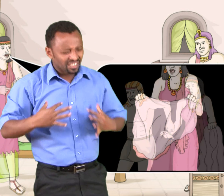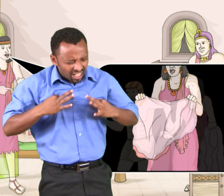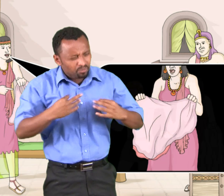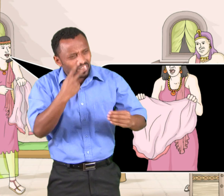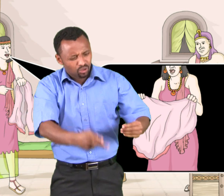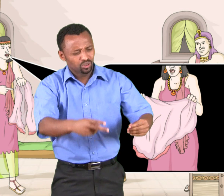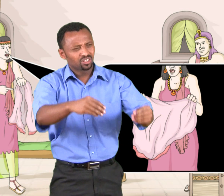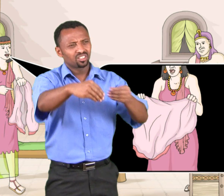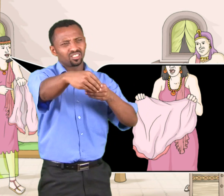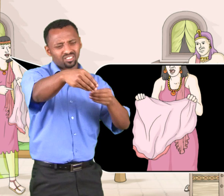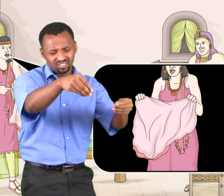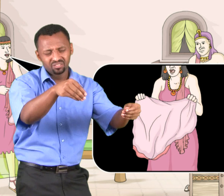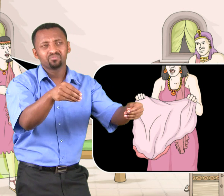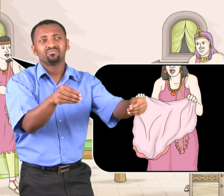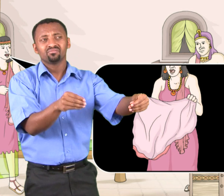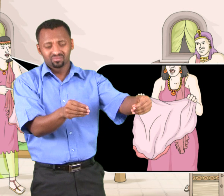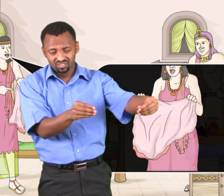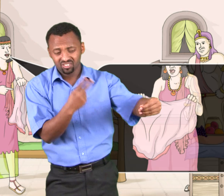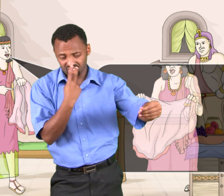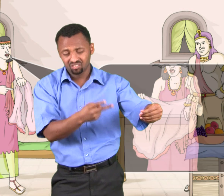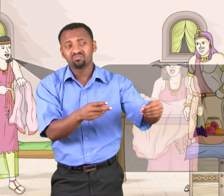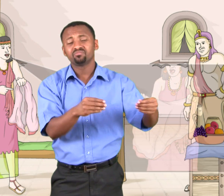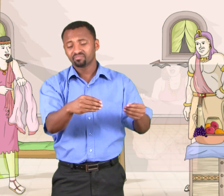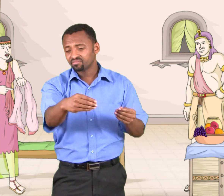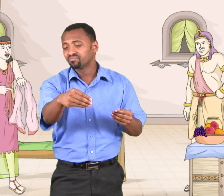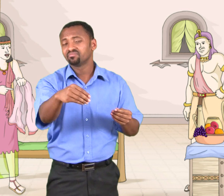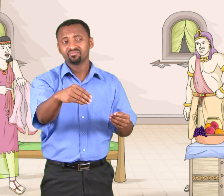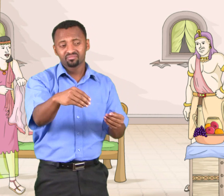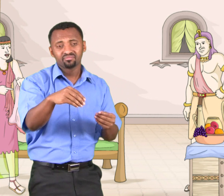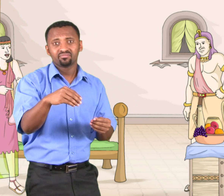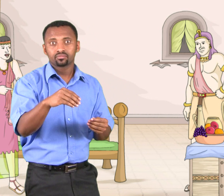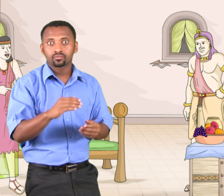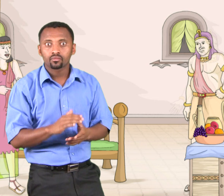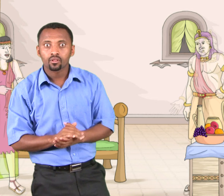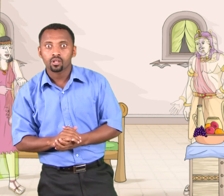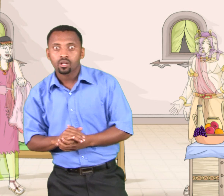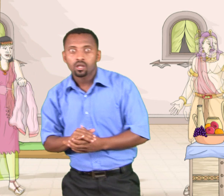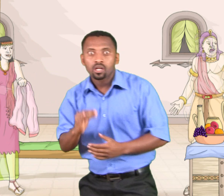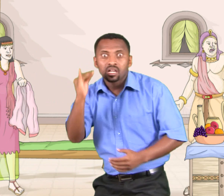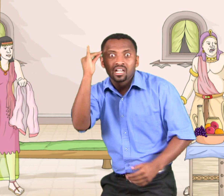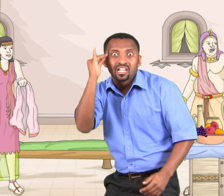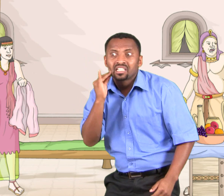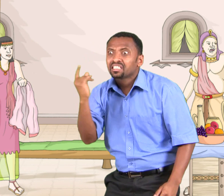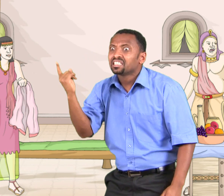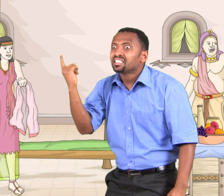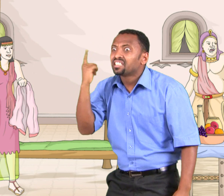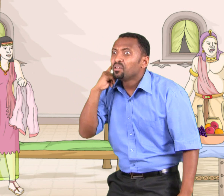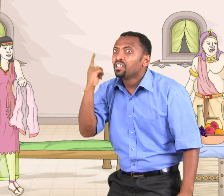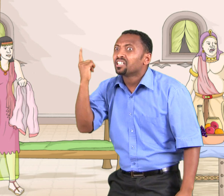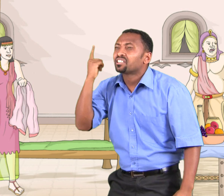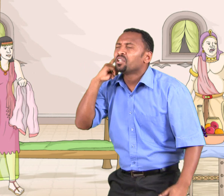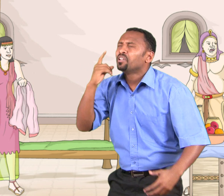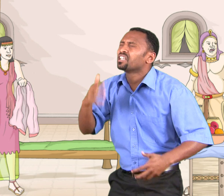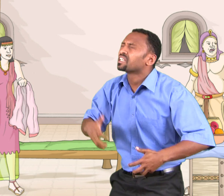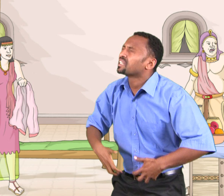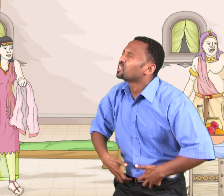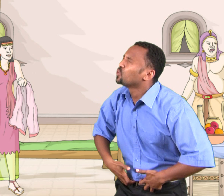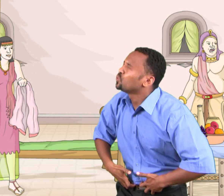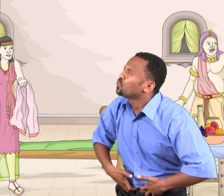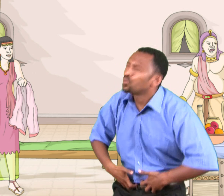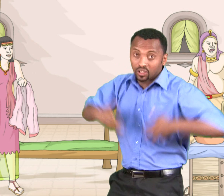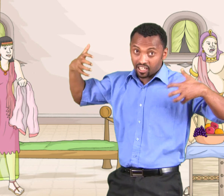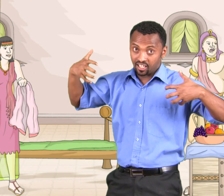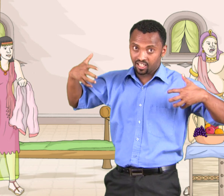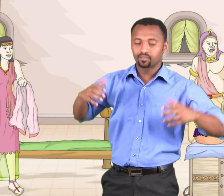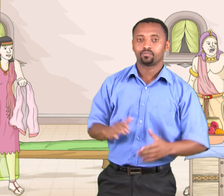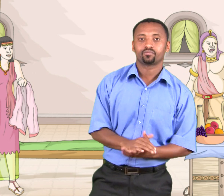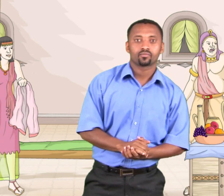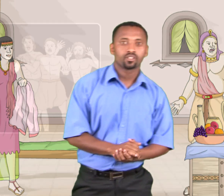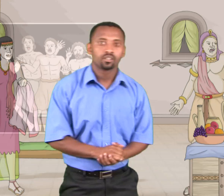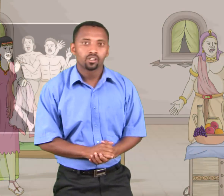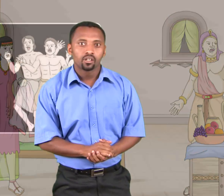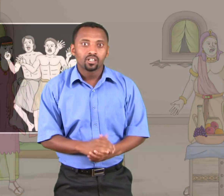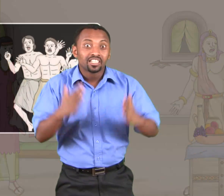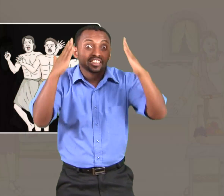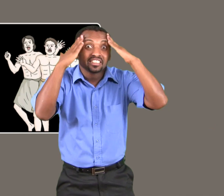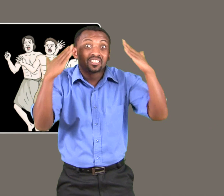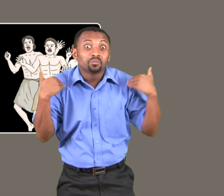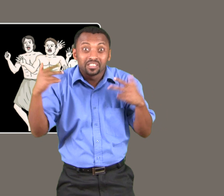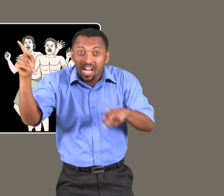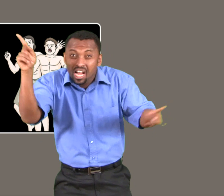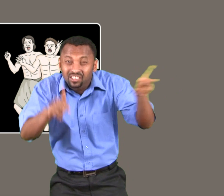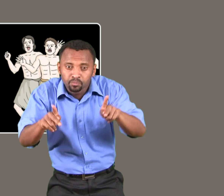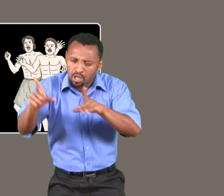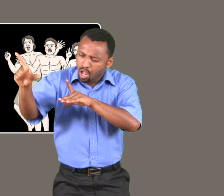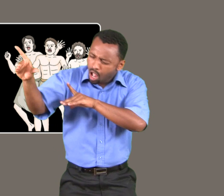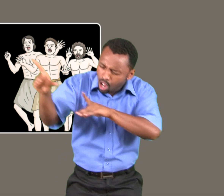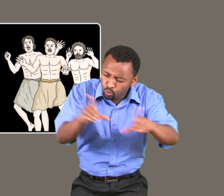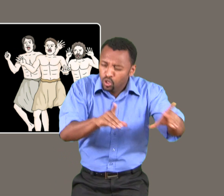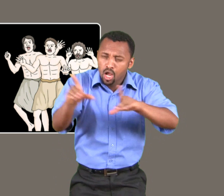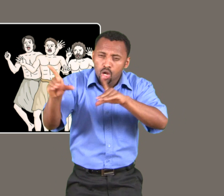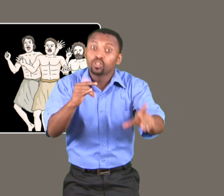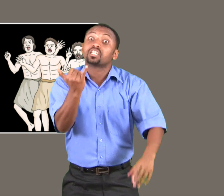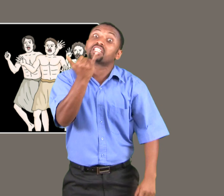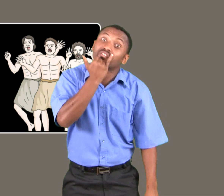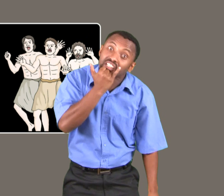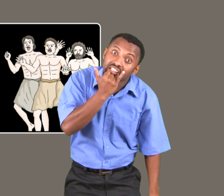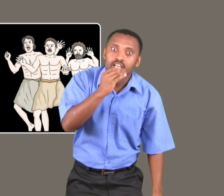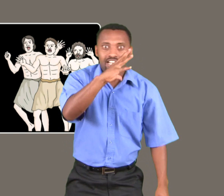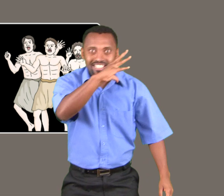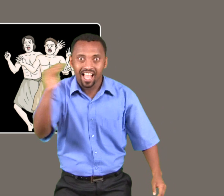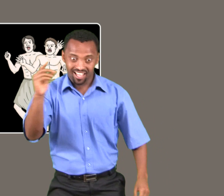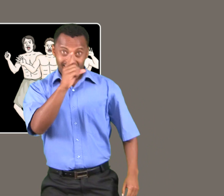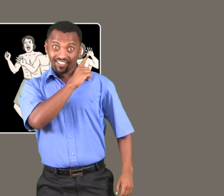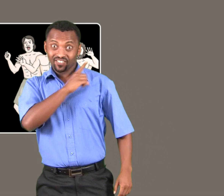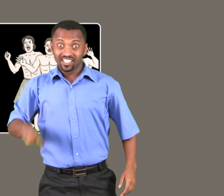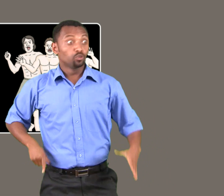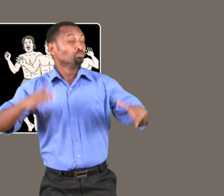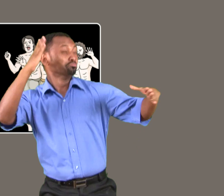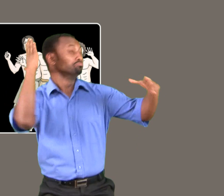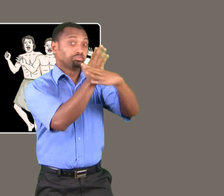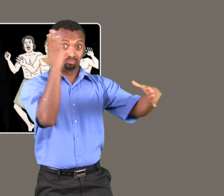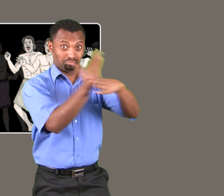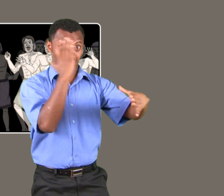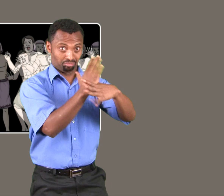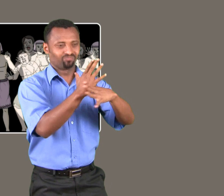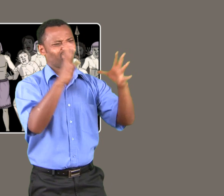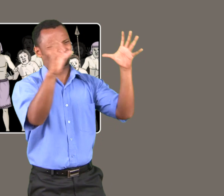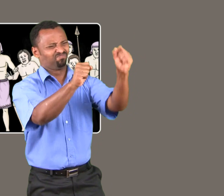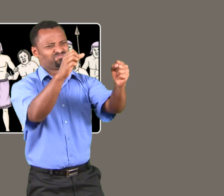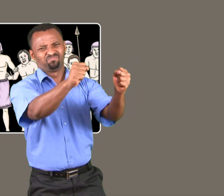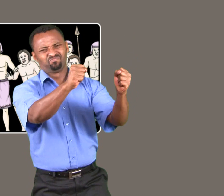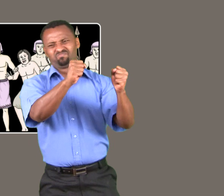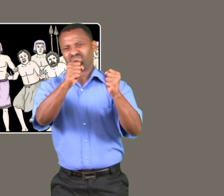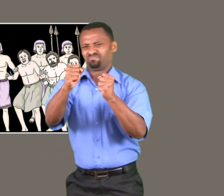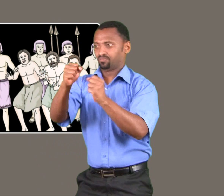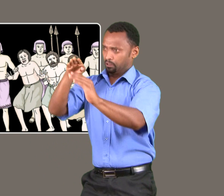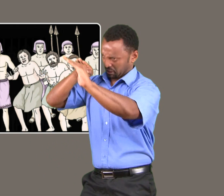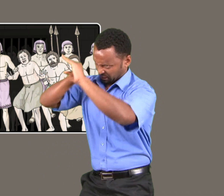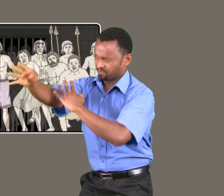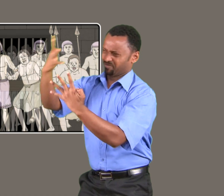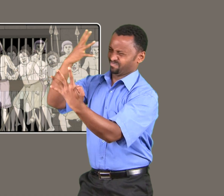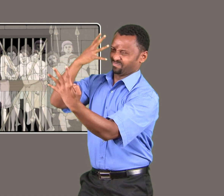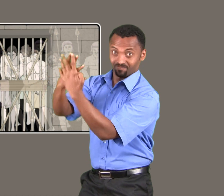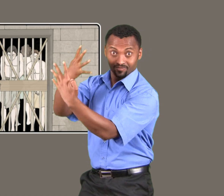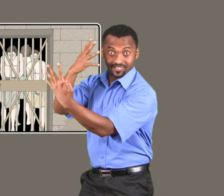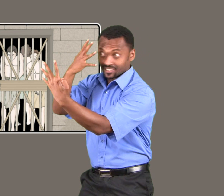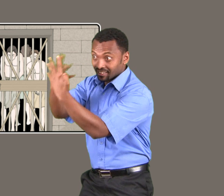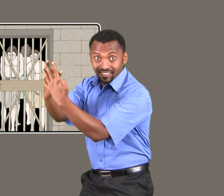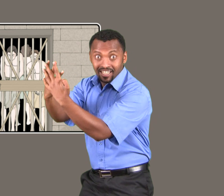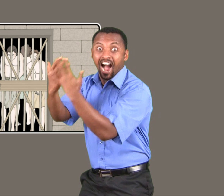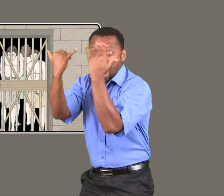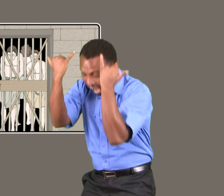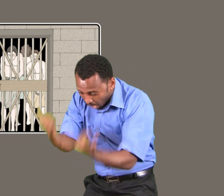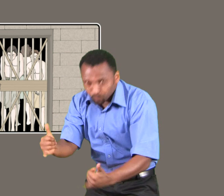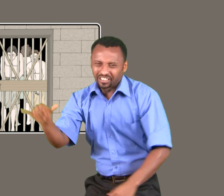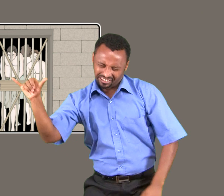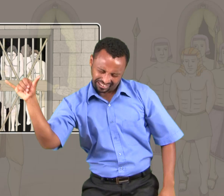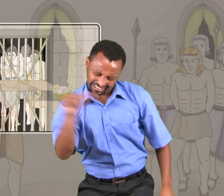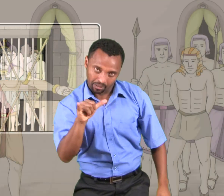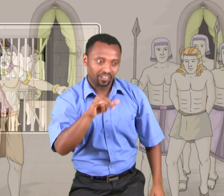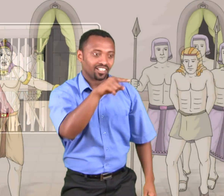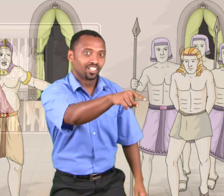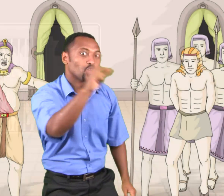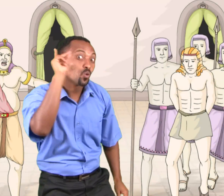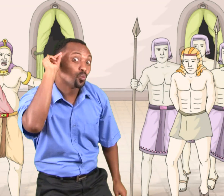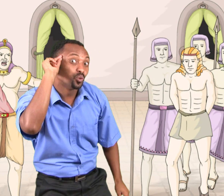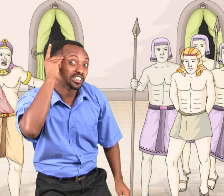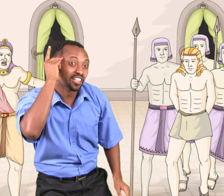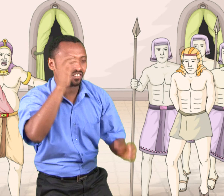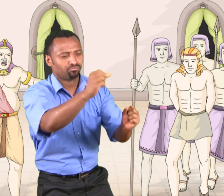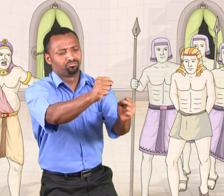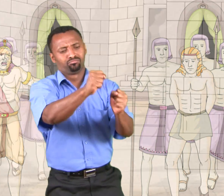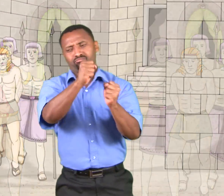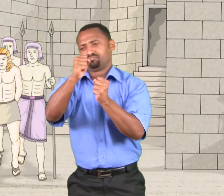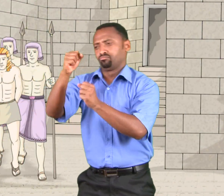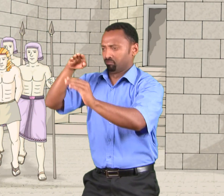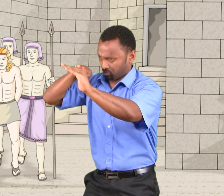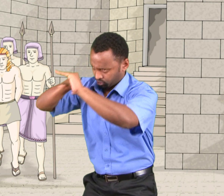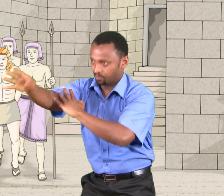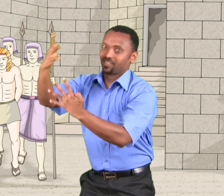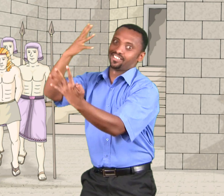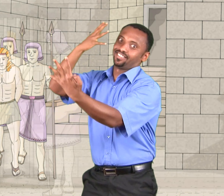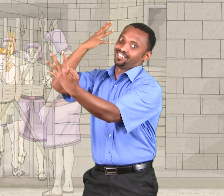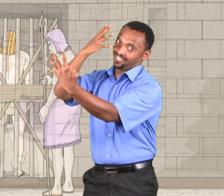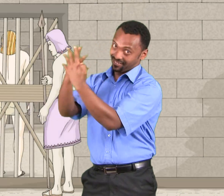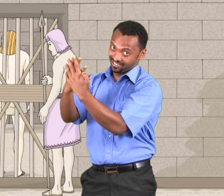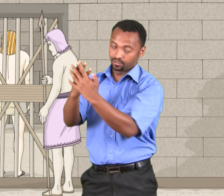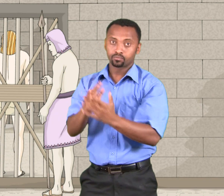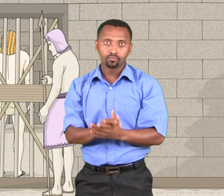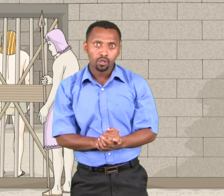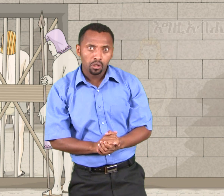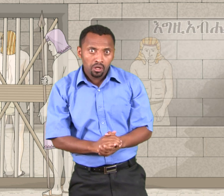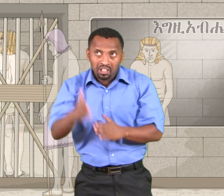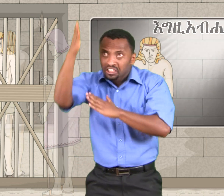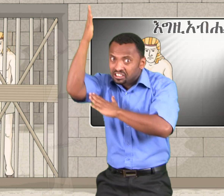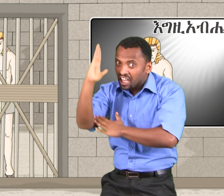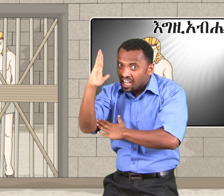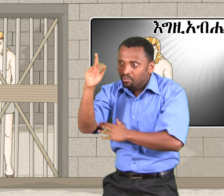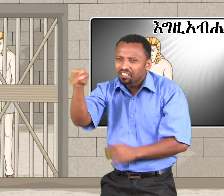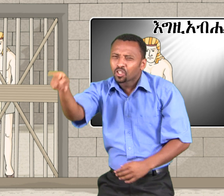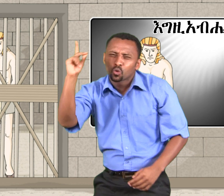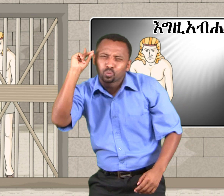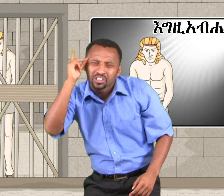When his master heard the story his wife told him, saying, “This is what your slave did to me,” he burned with anger. So Joseph’s master took him and had him thrown into the prison where the king’s prisoners were confined.